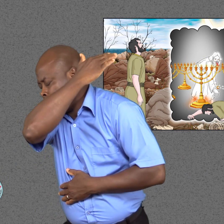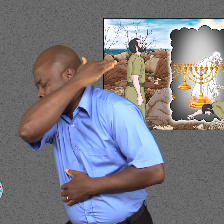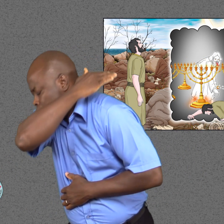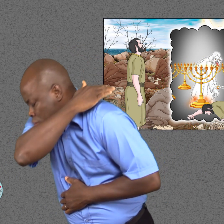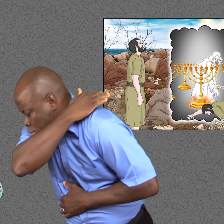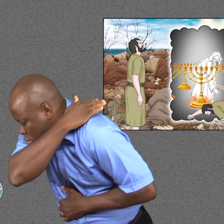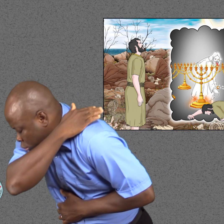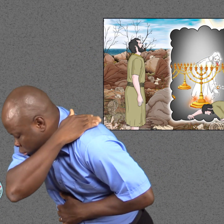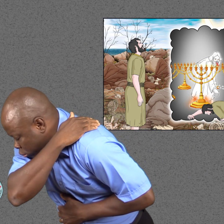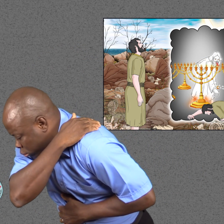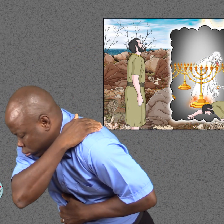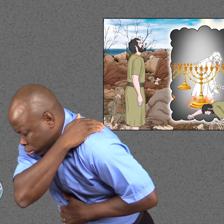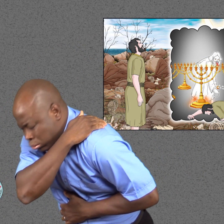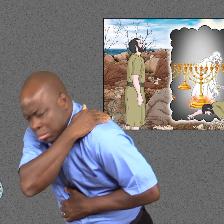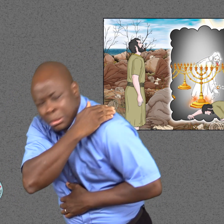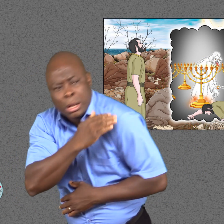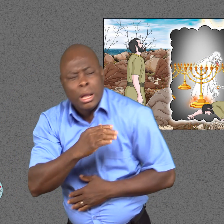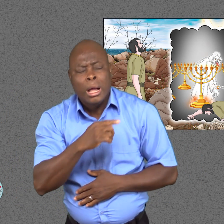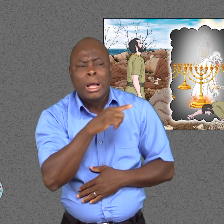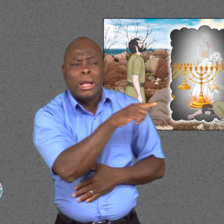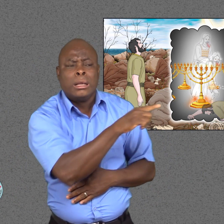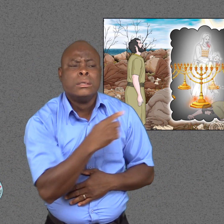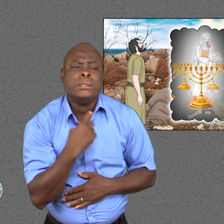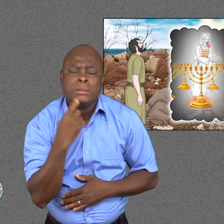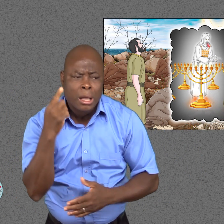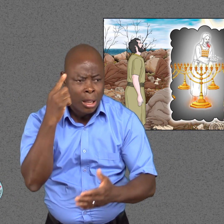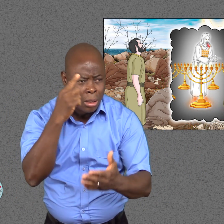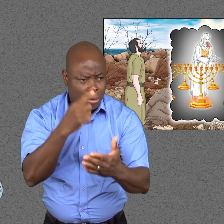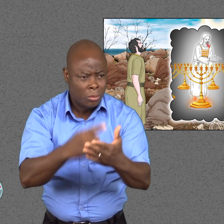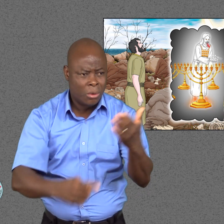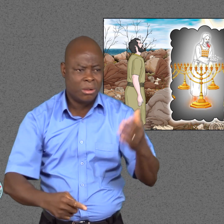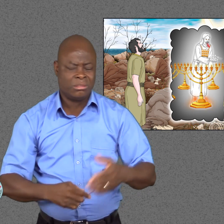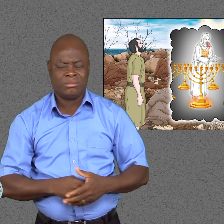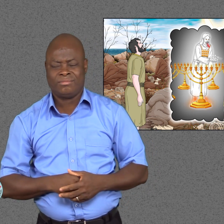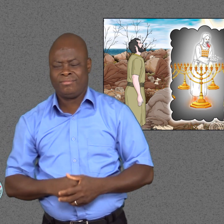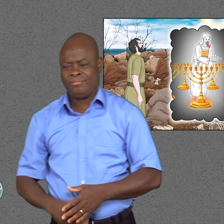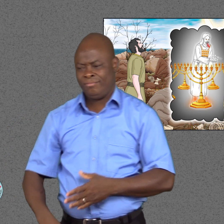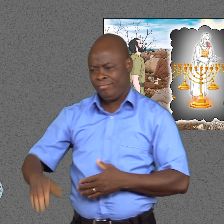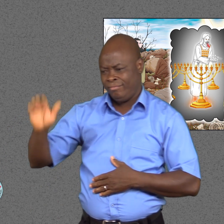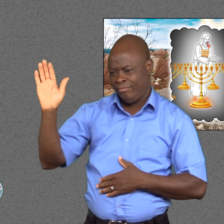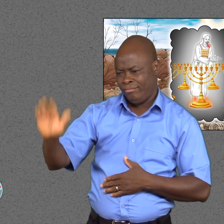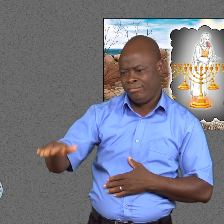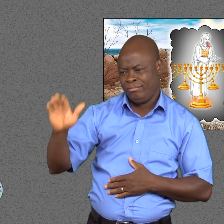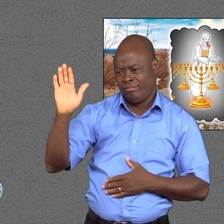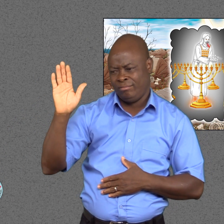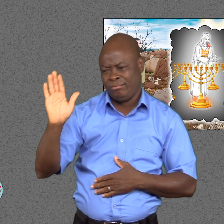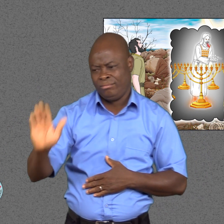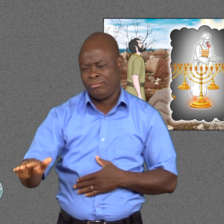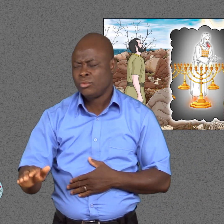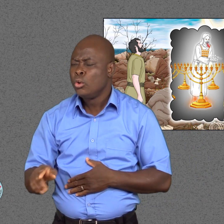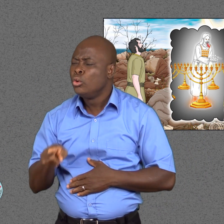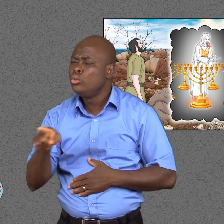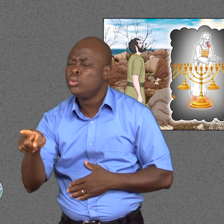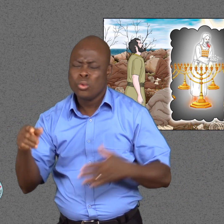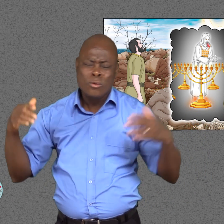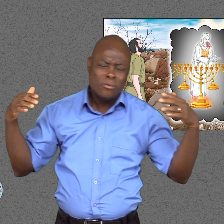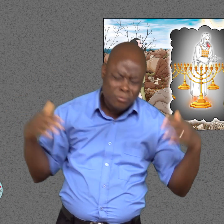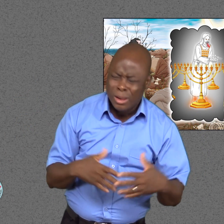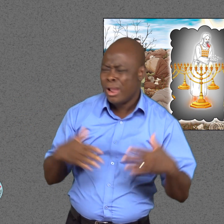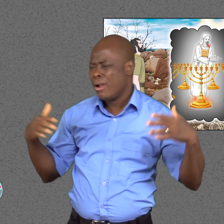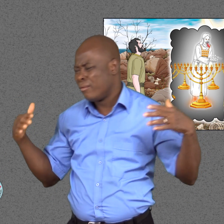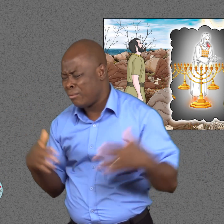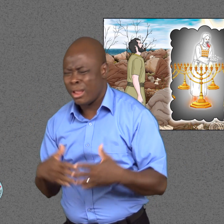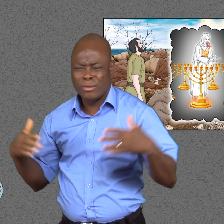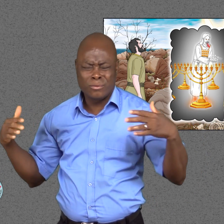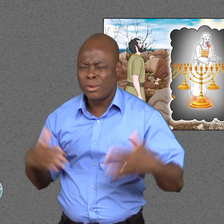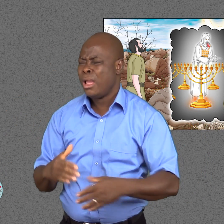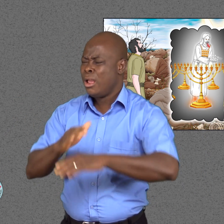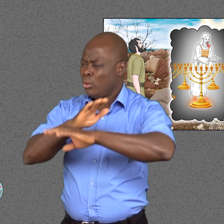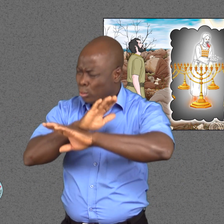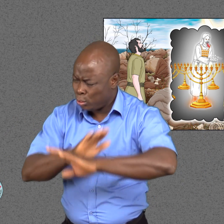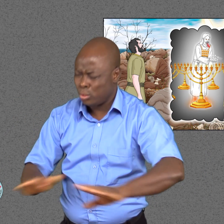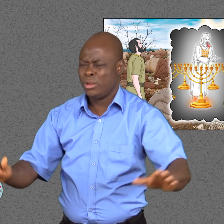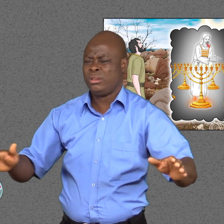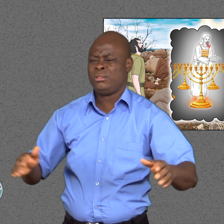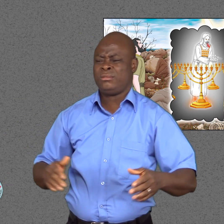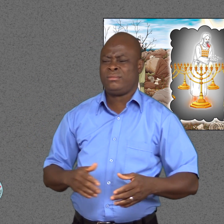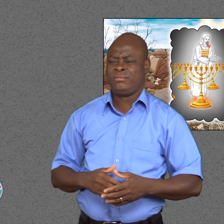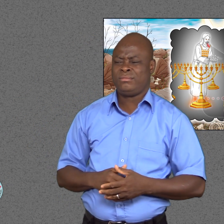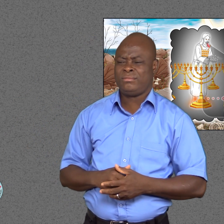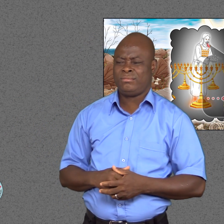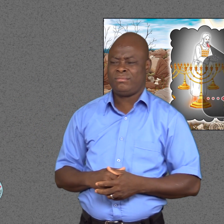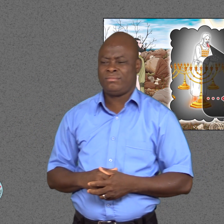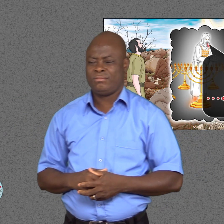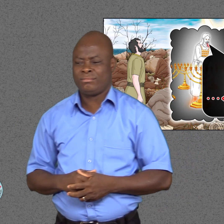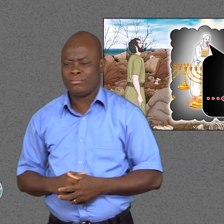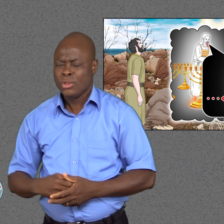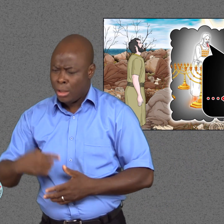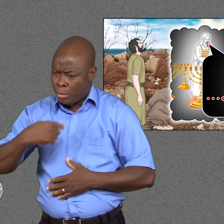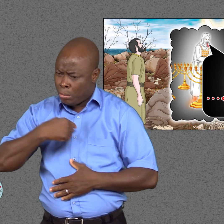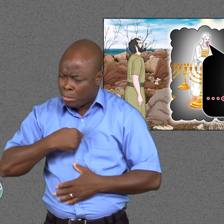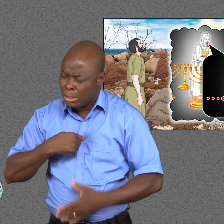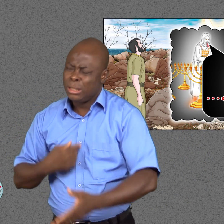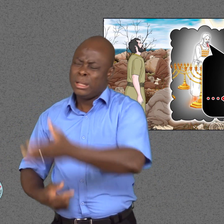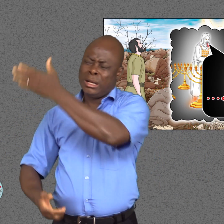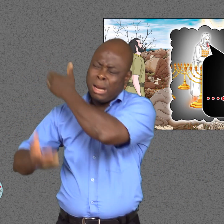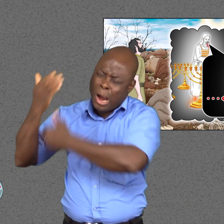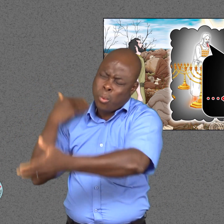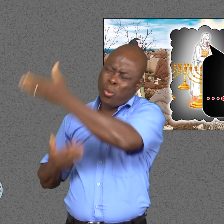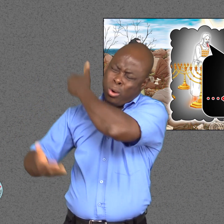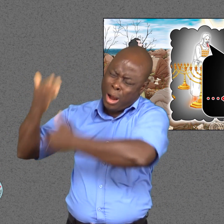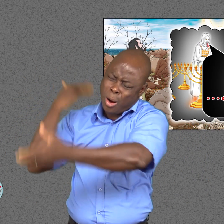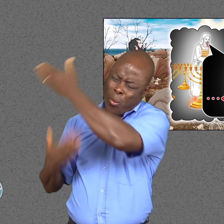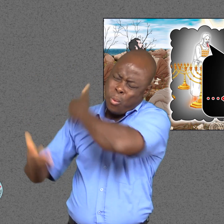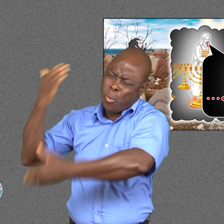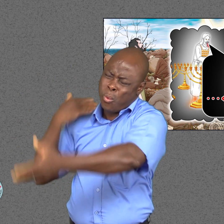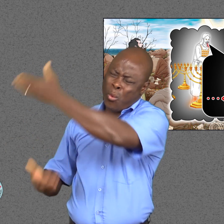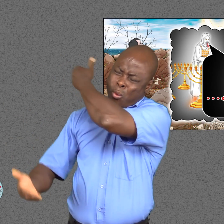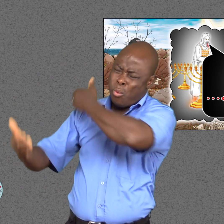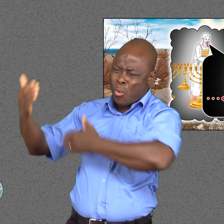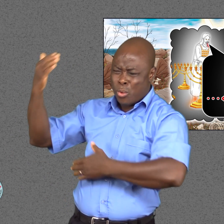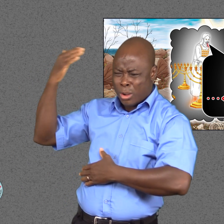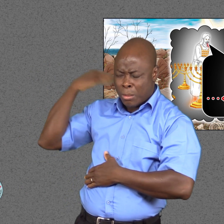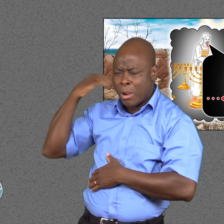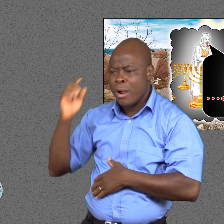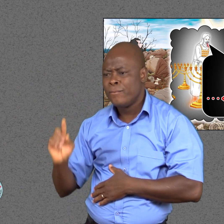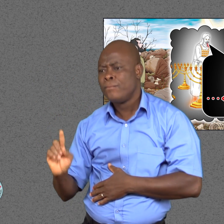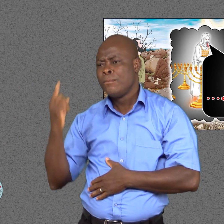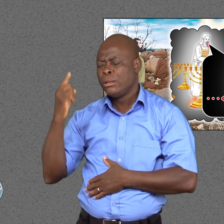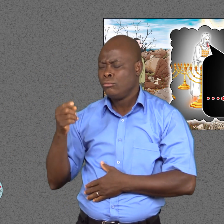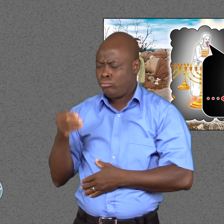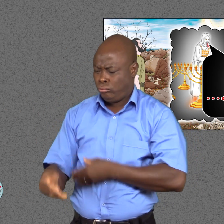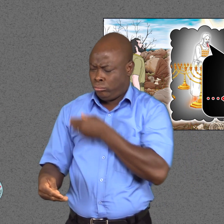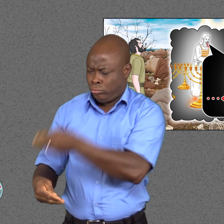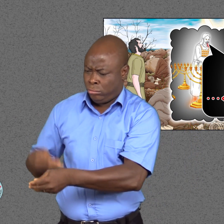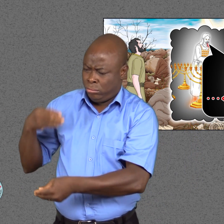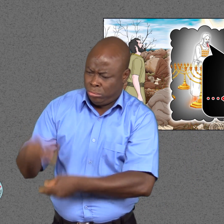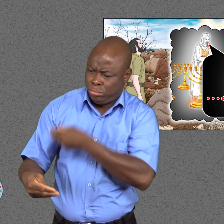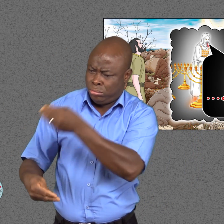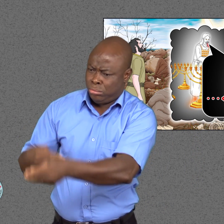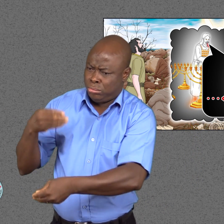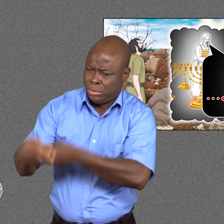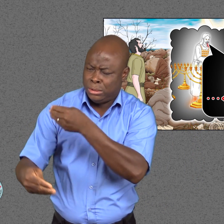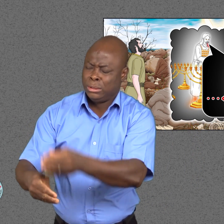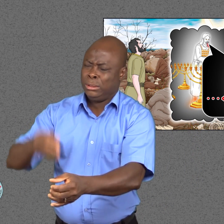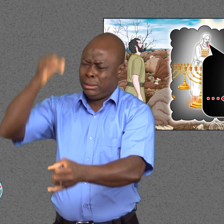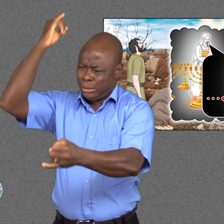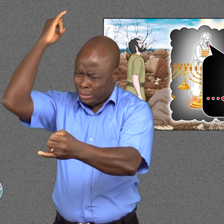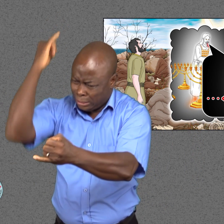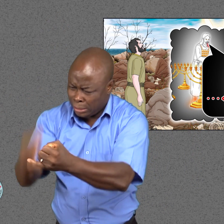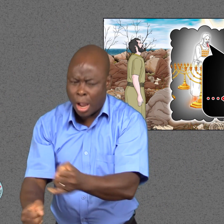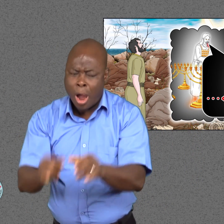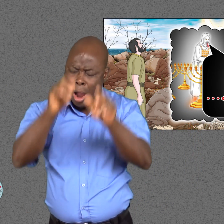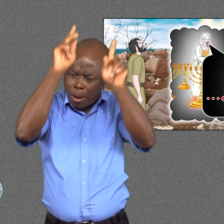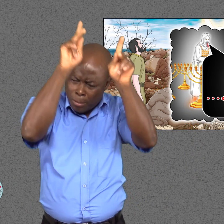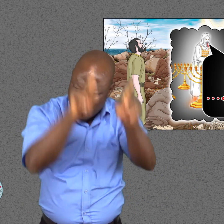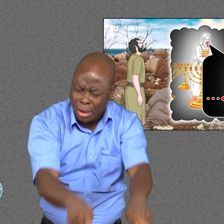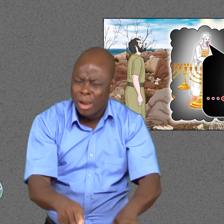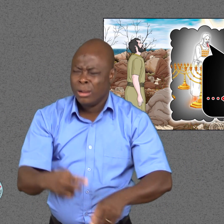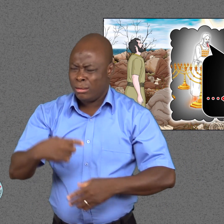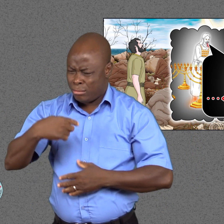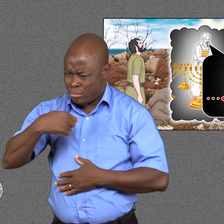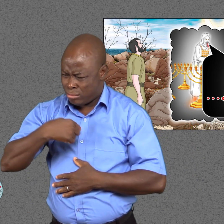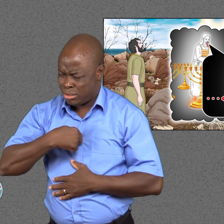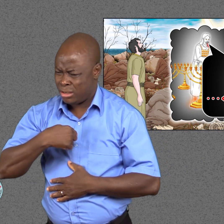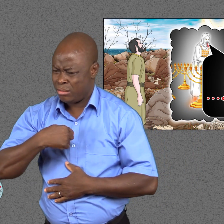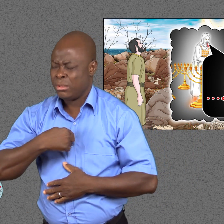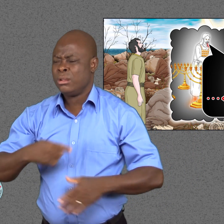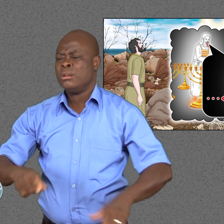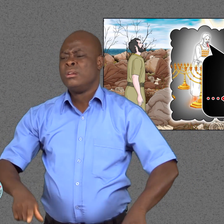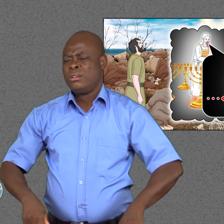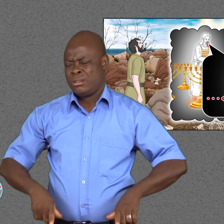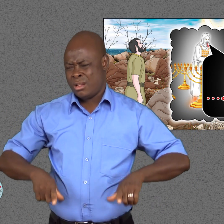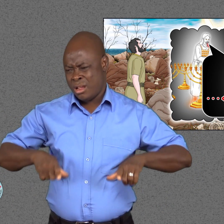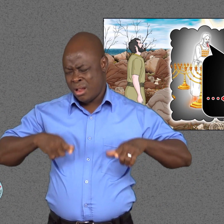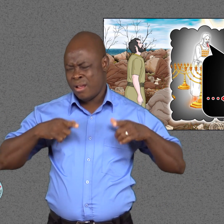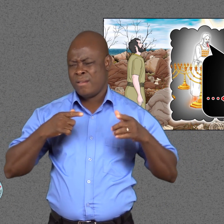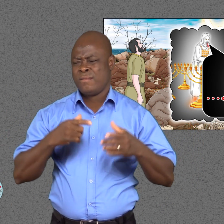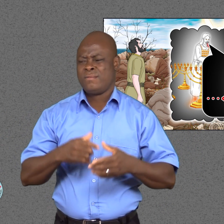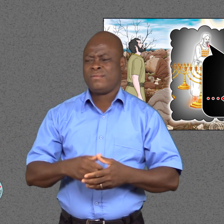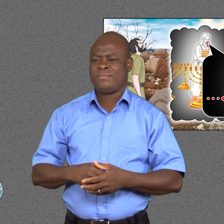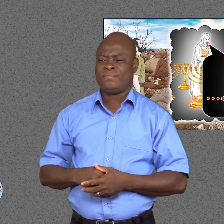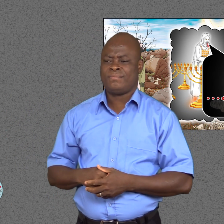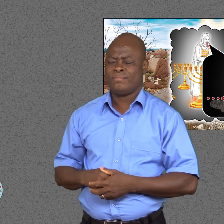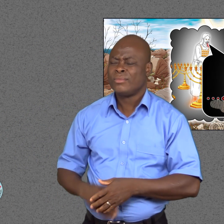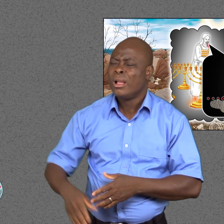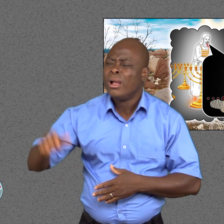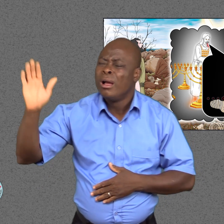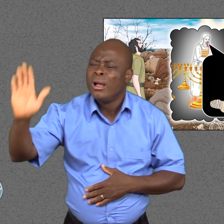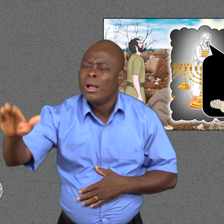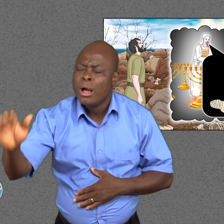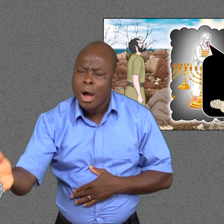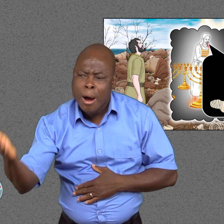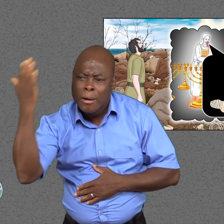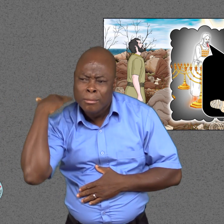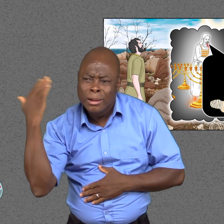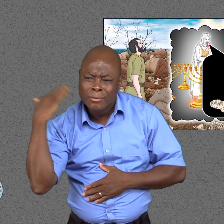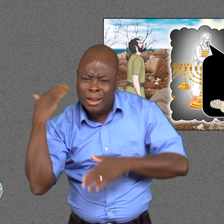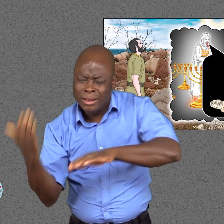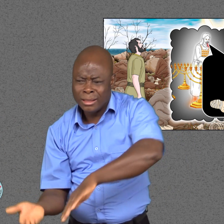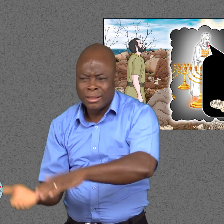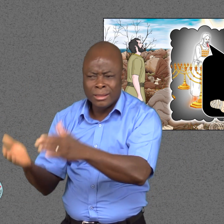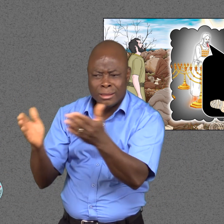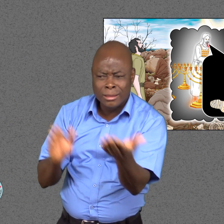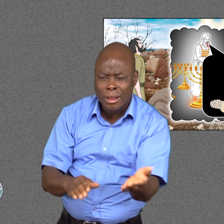But He placed His right hand on me and said, “Do not be afraid. I am the First and the Last, the Living One.